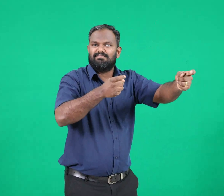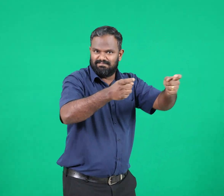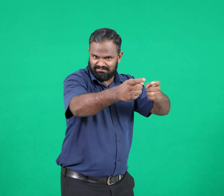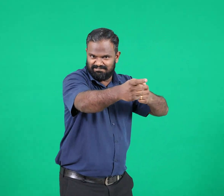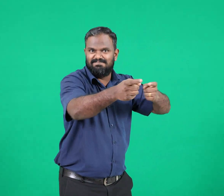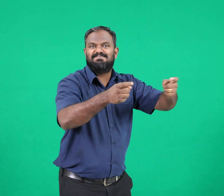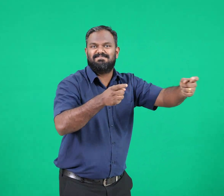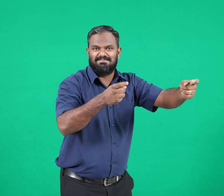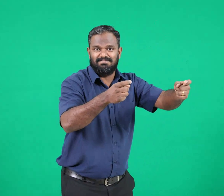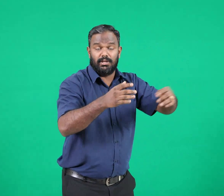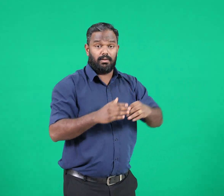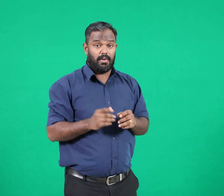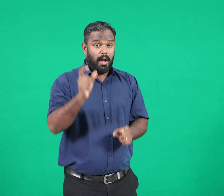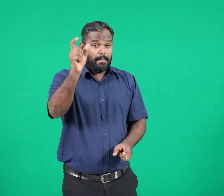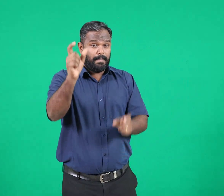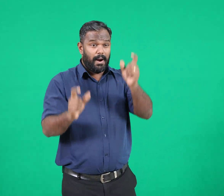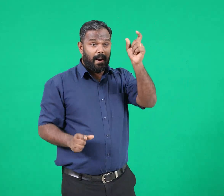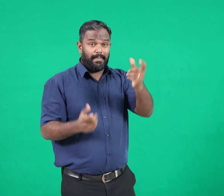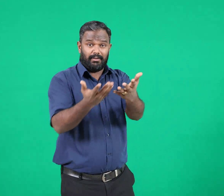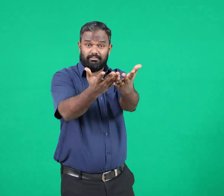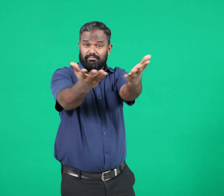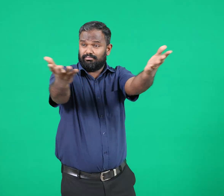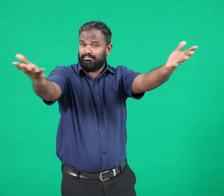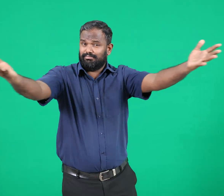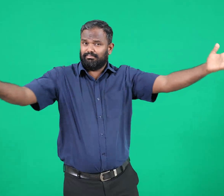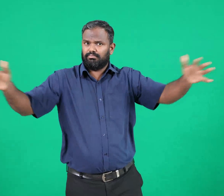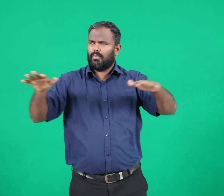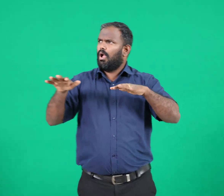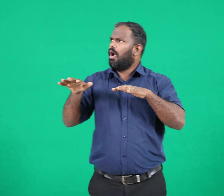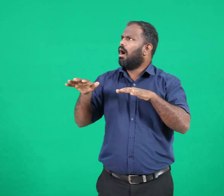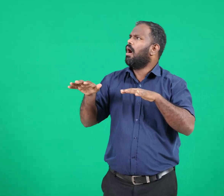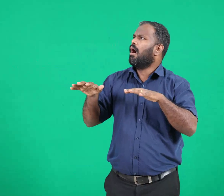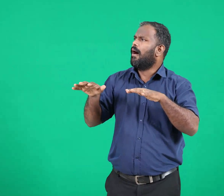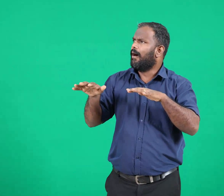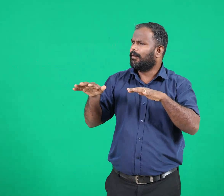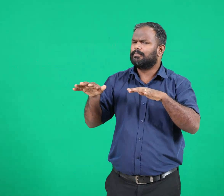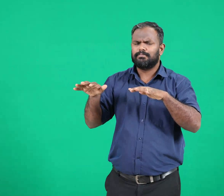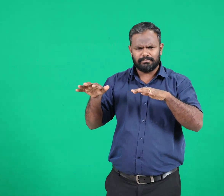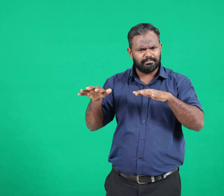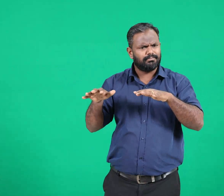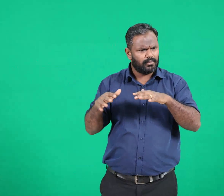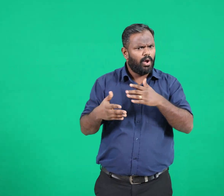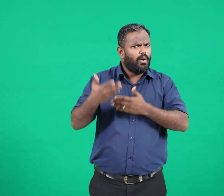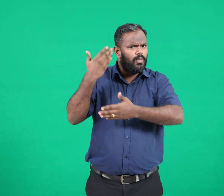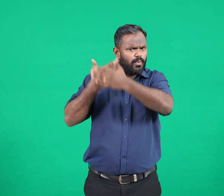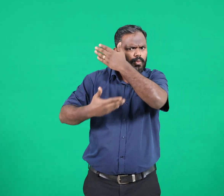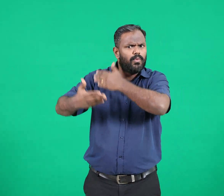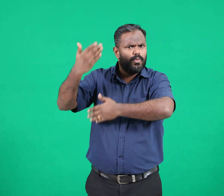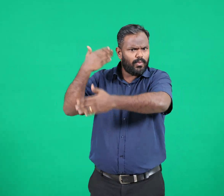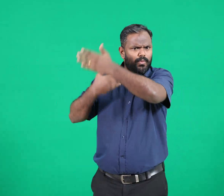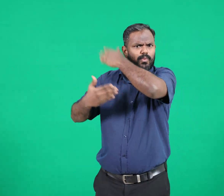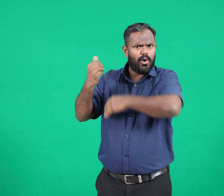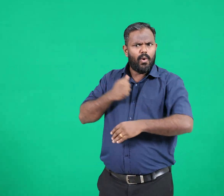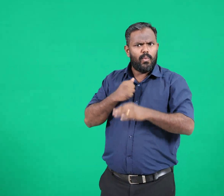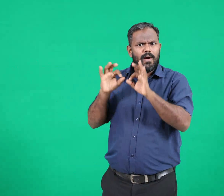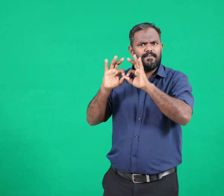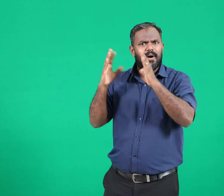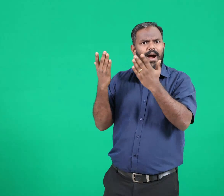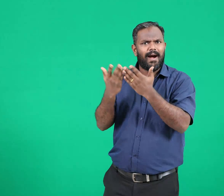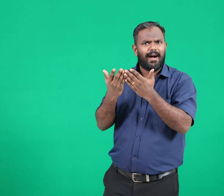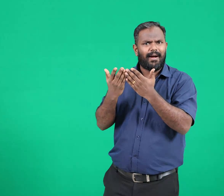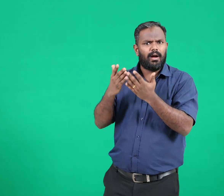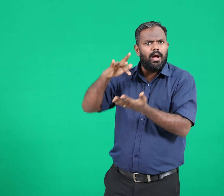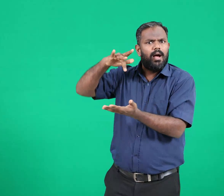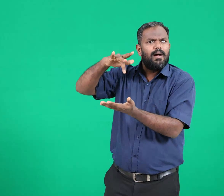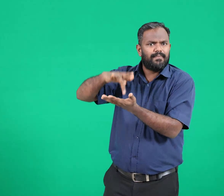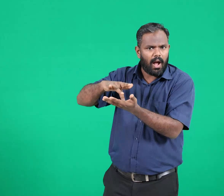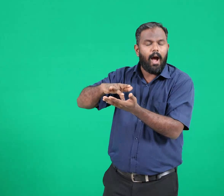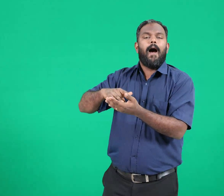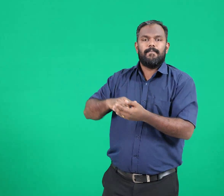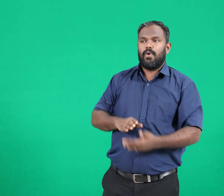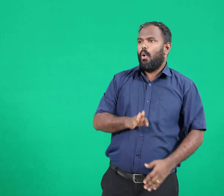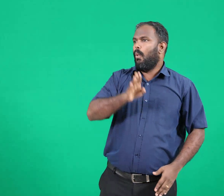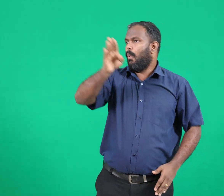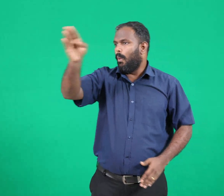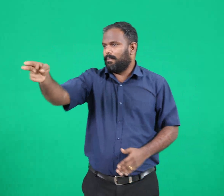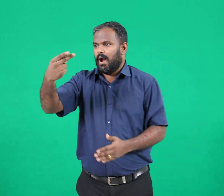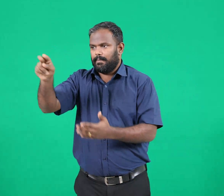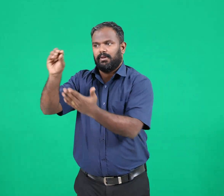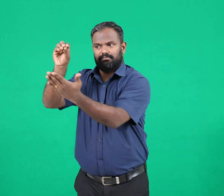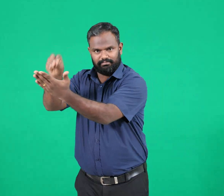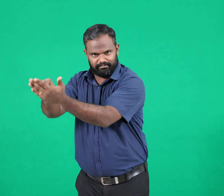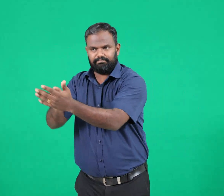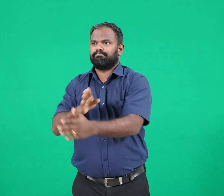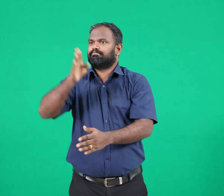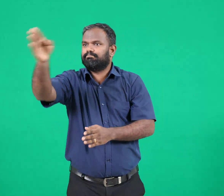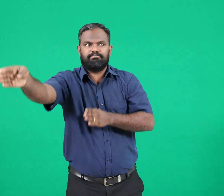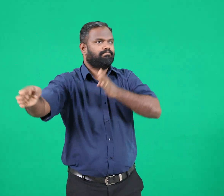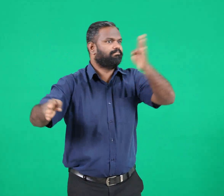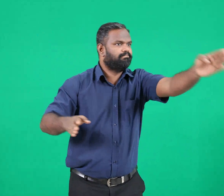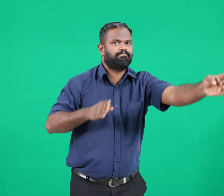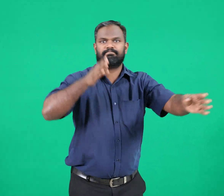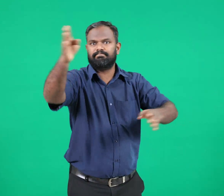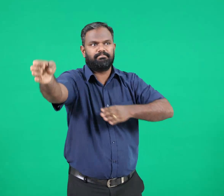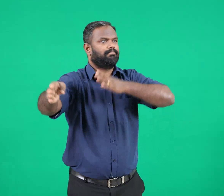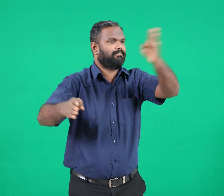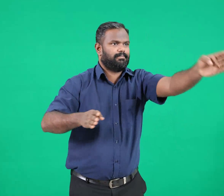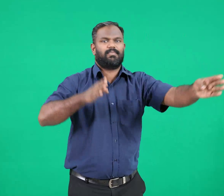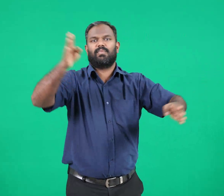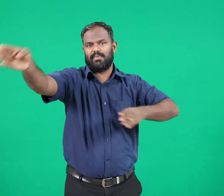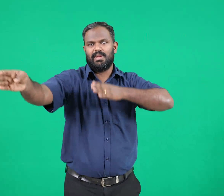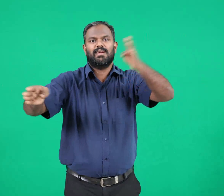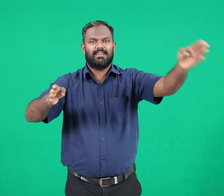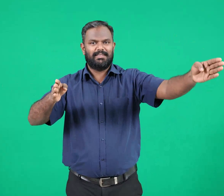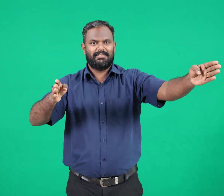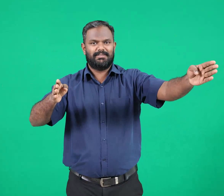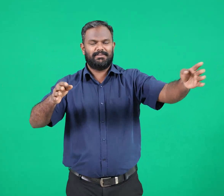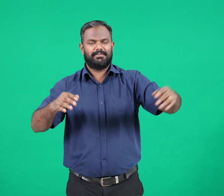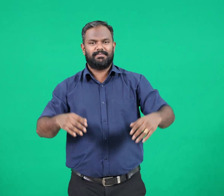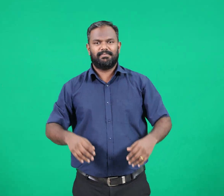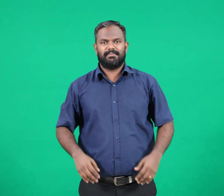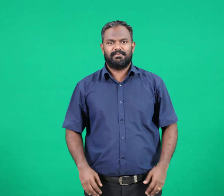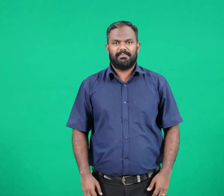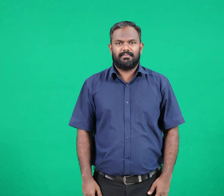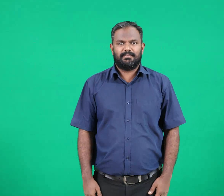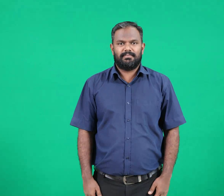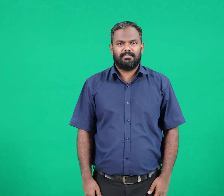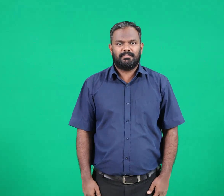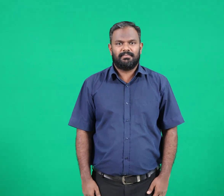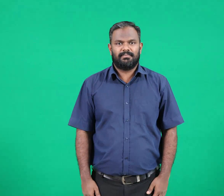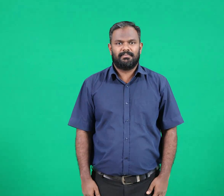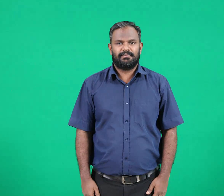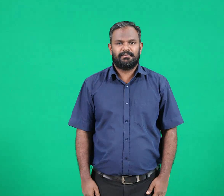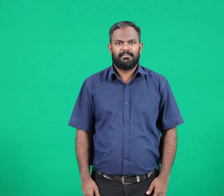And everyone went to his own town to register.